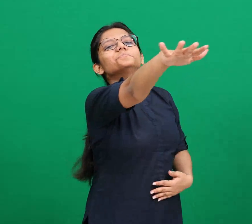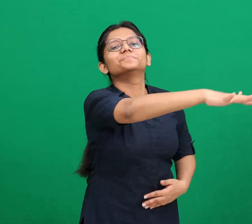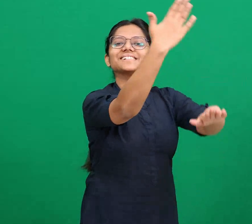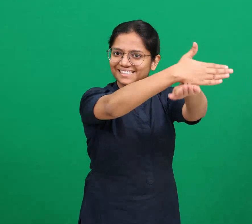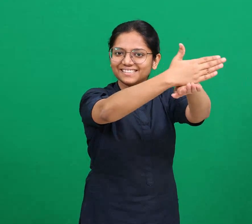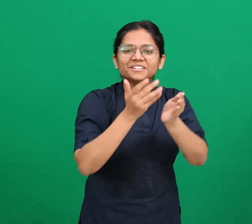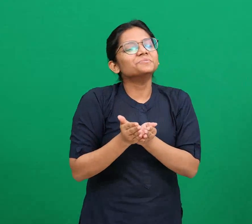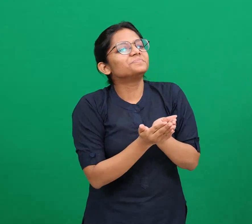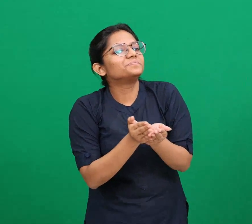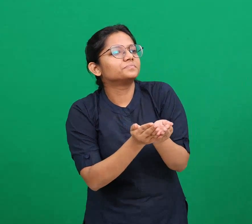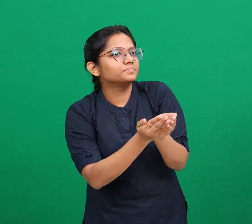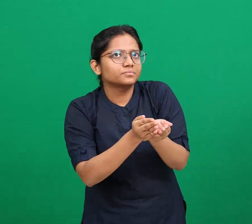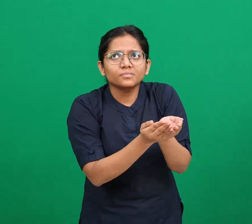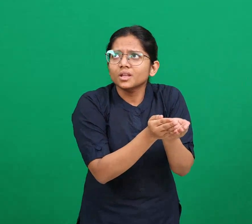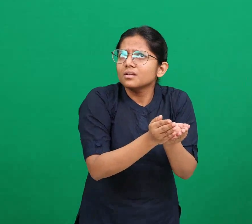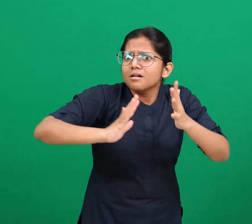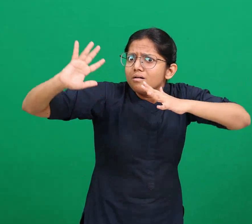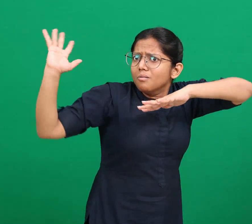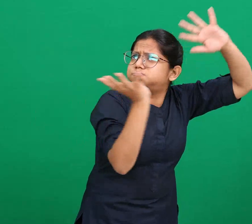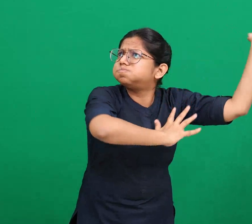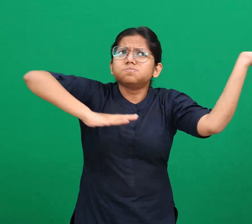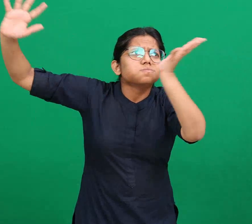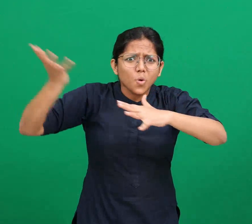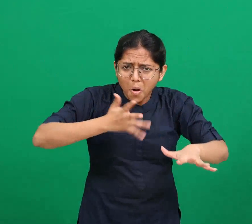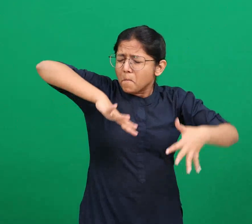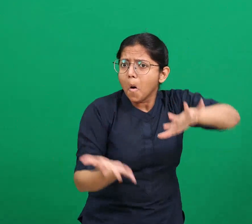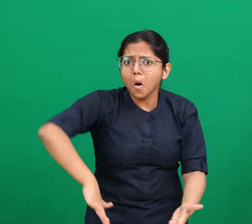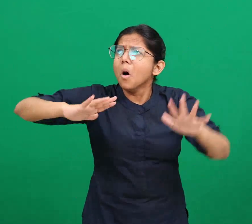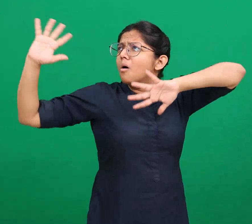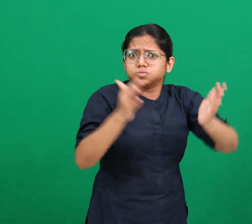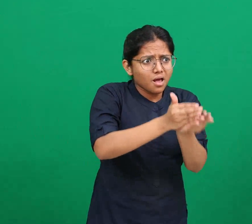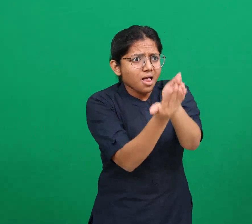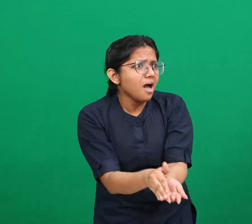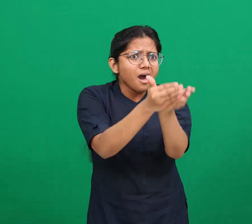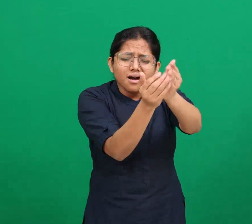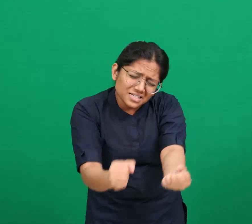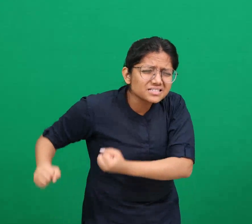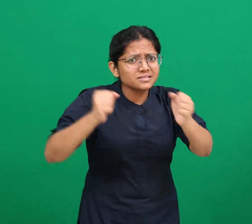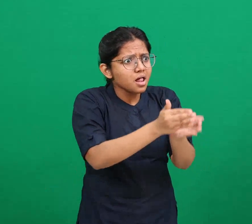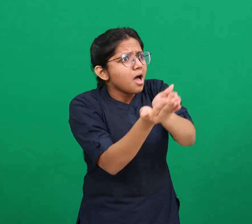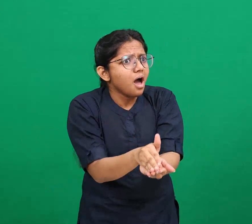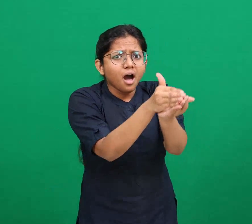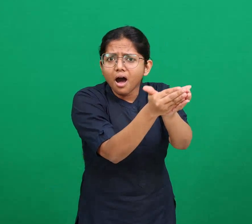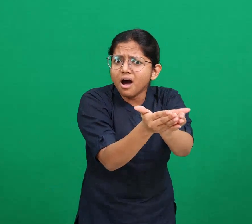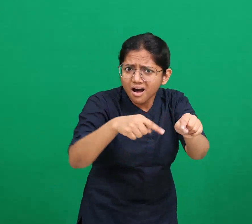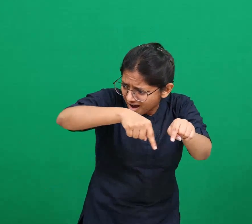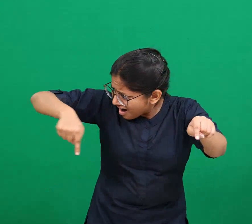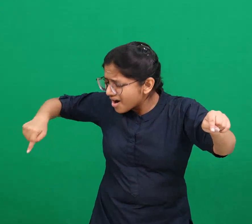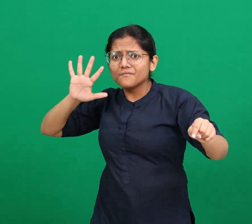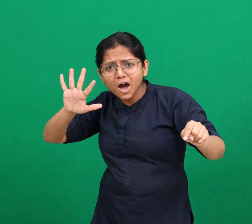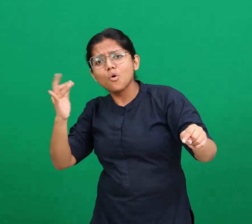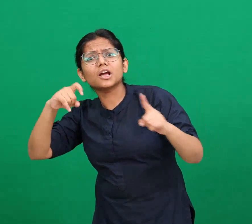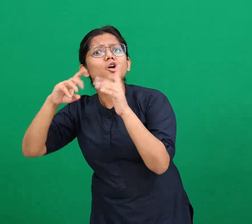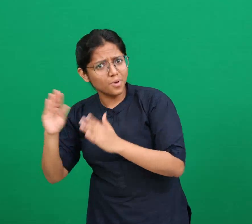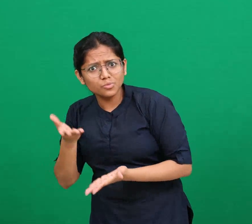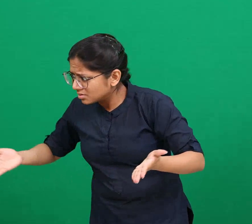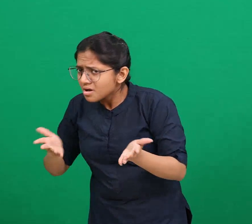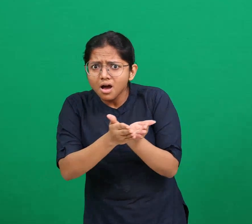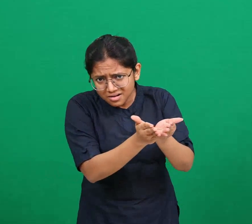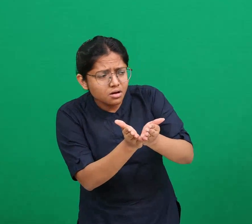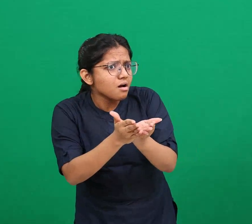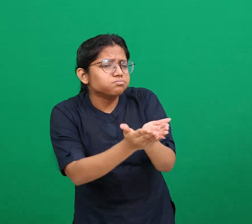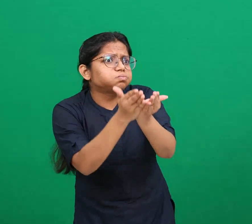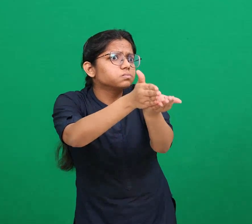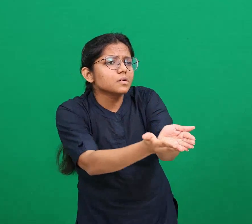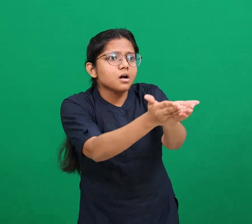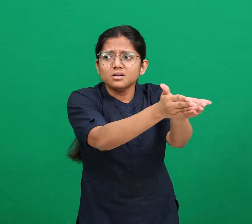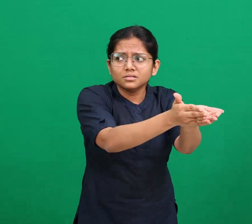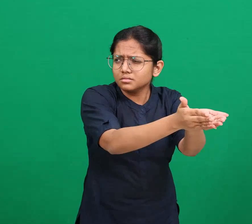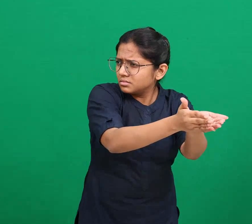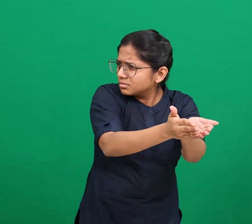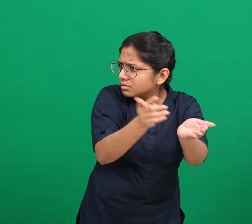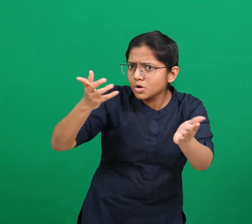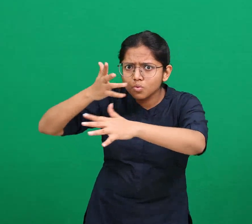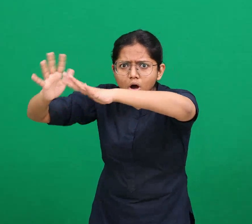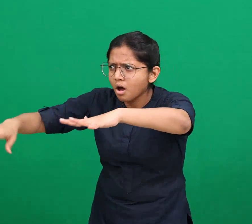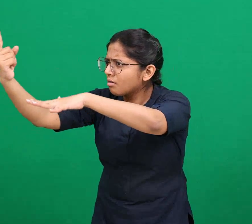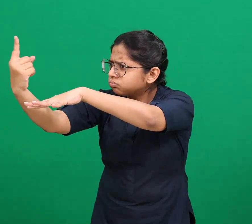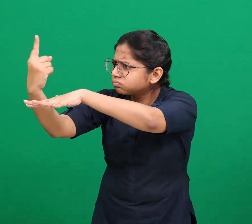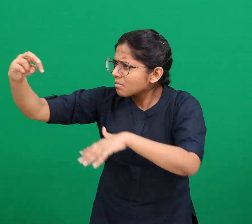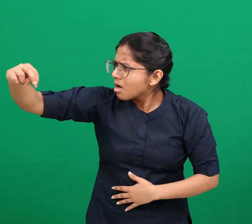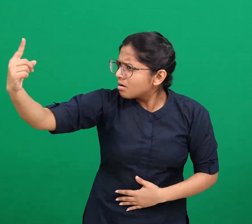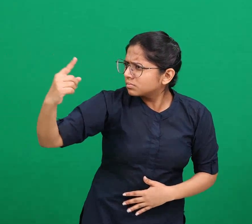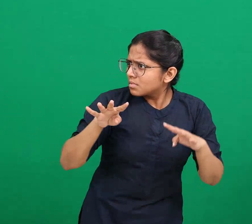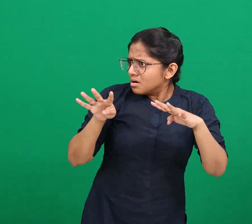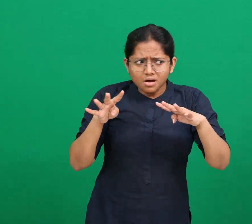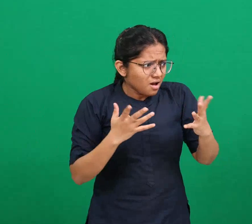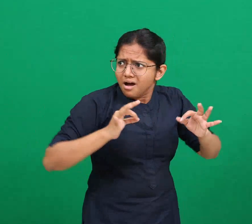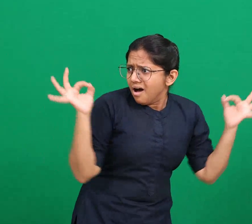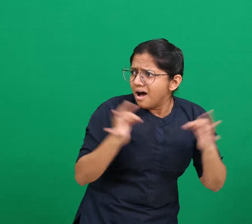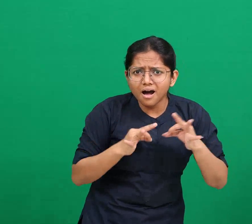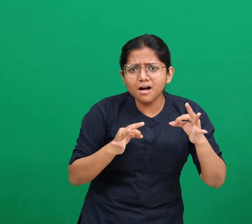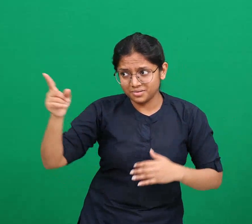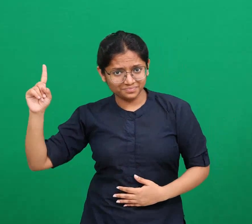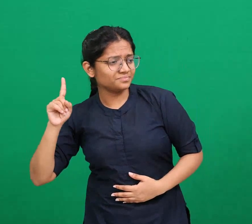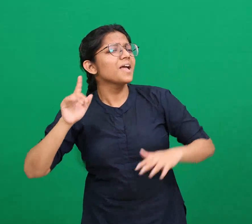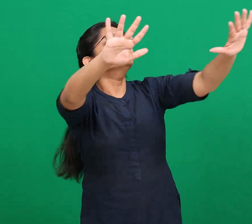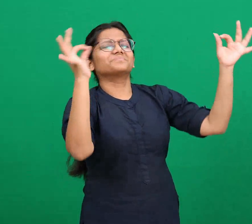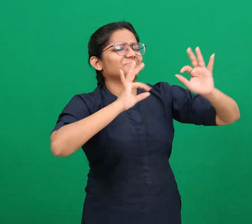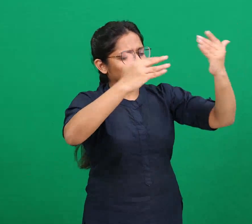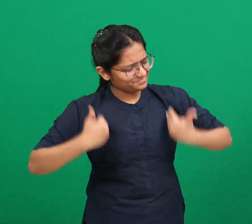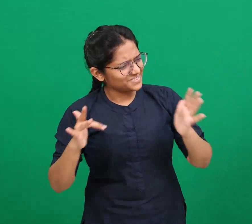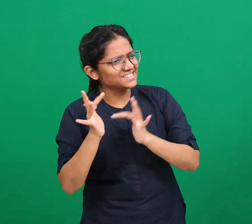A strong wind was blowing, and the sea grew agitated. When they had rowed about three or four miles, they saw Jesus approaching the boat, walking on the sea- and they were terrified.